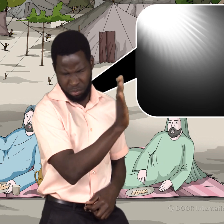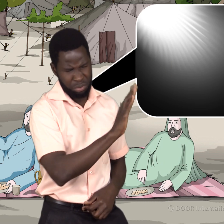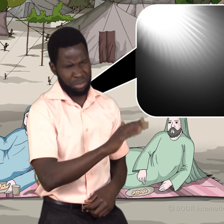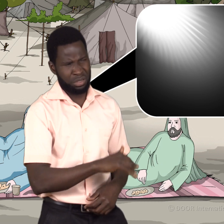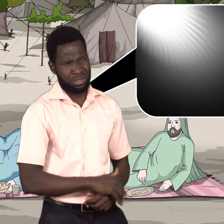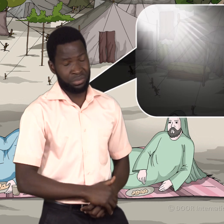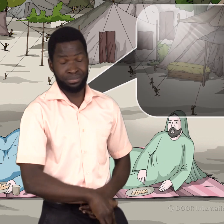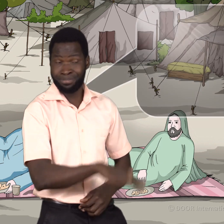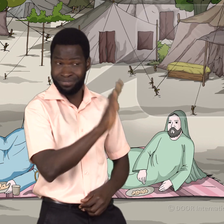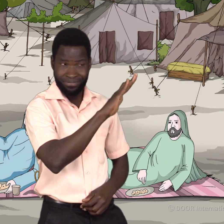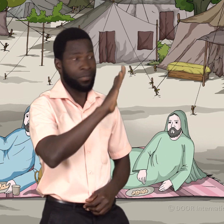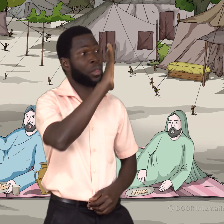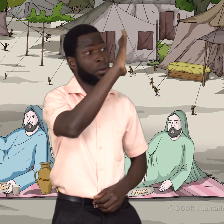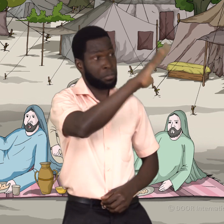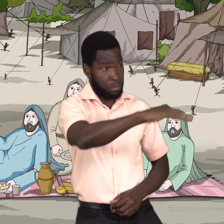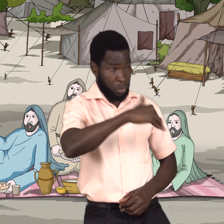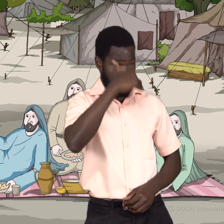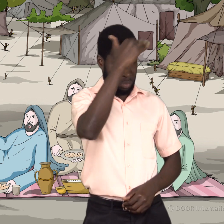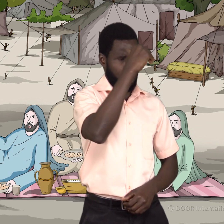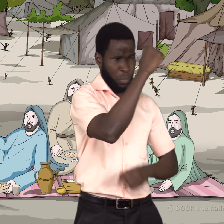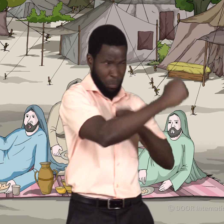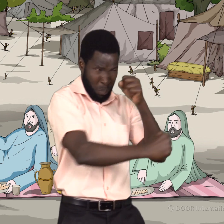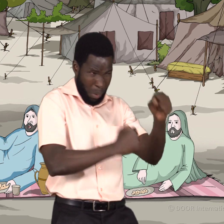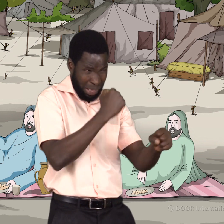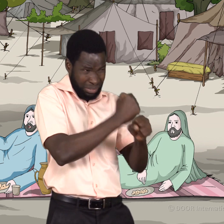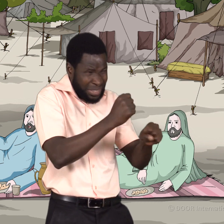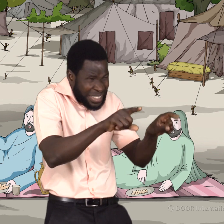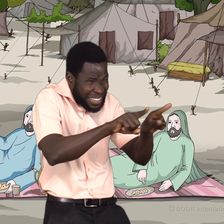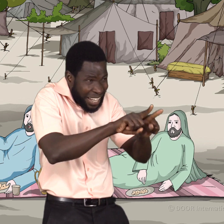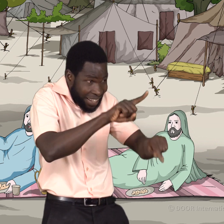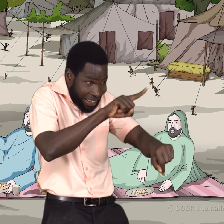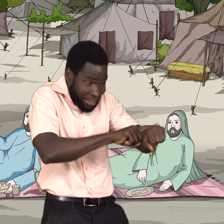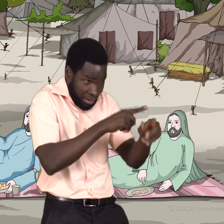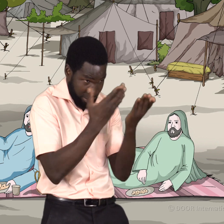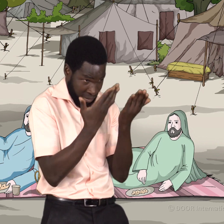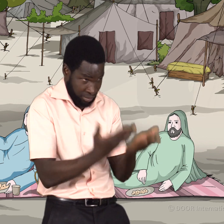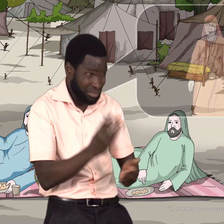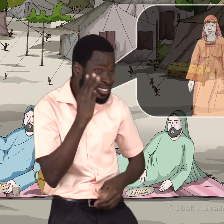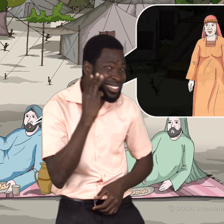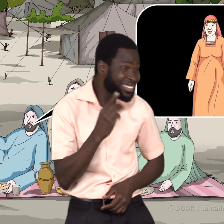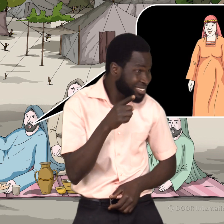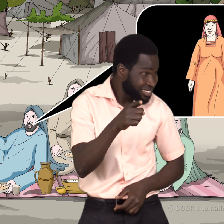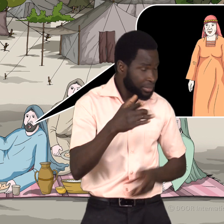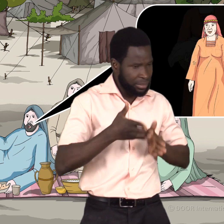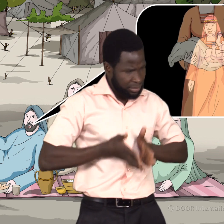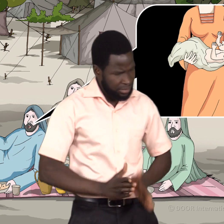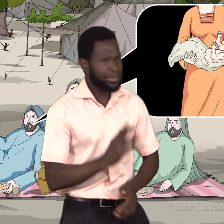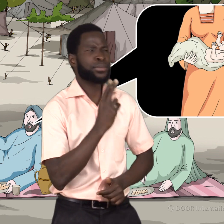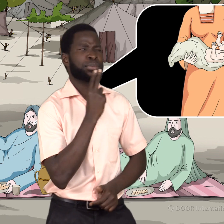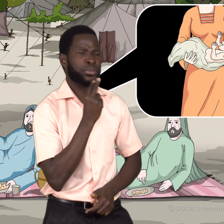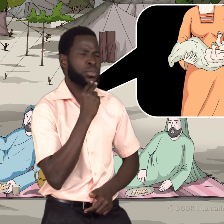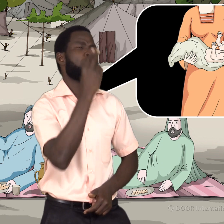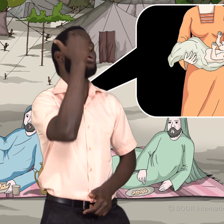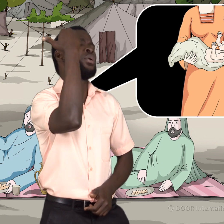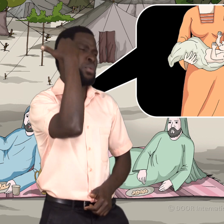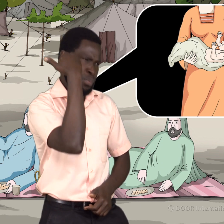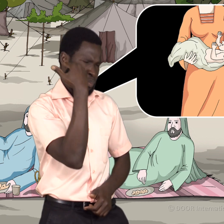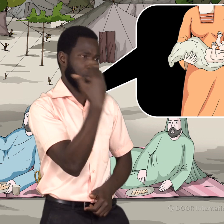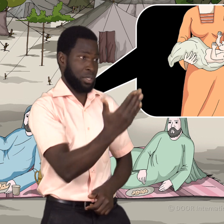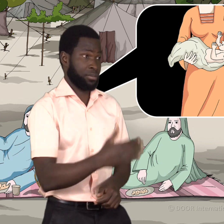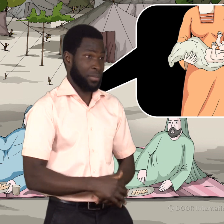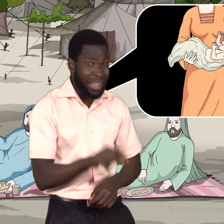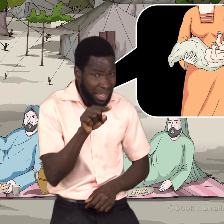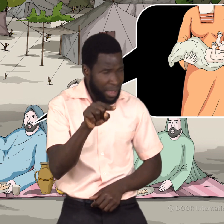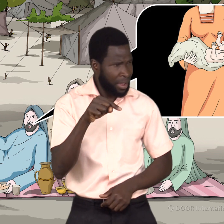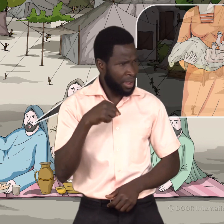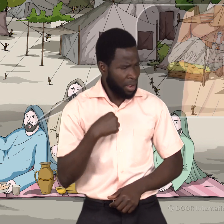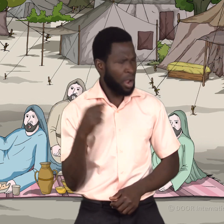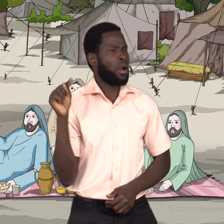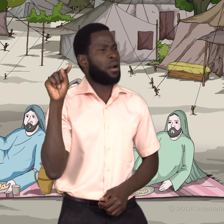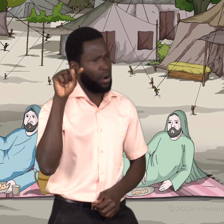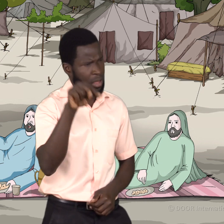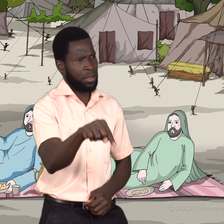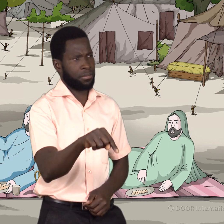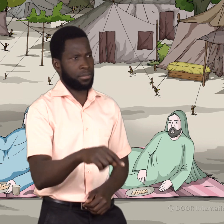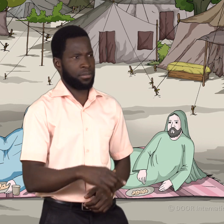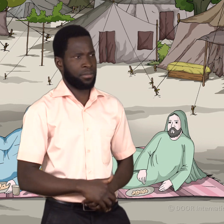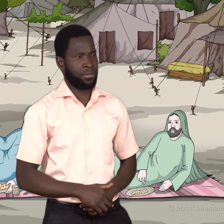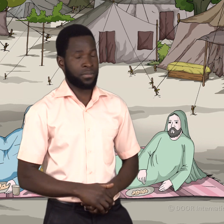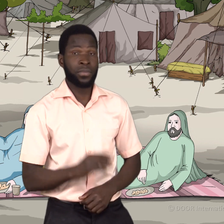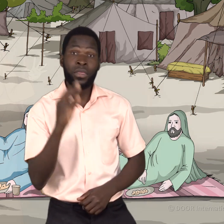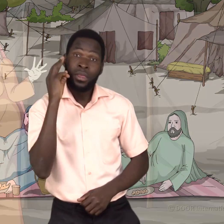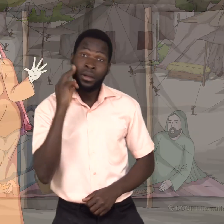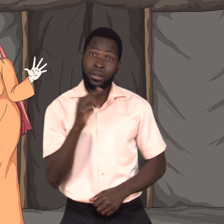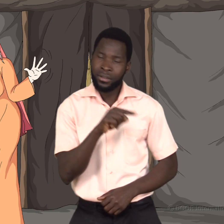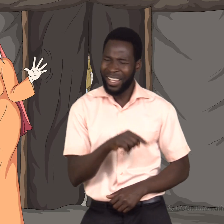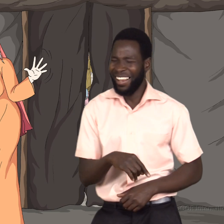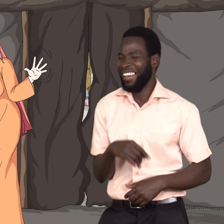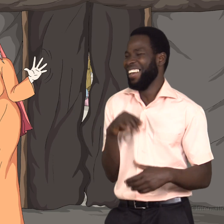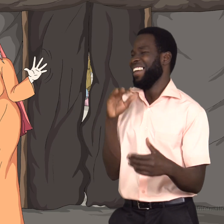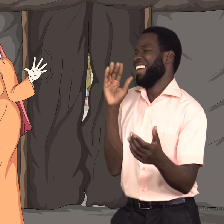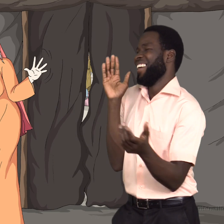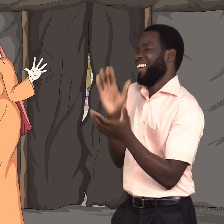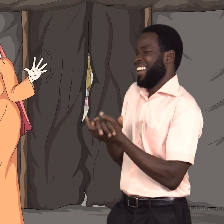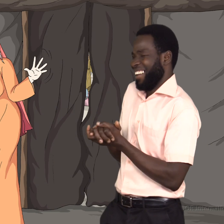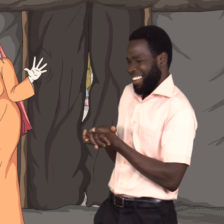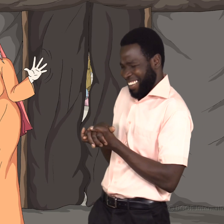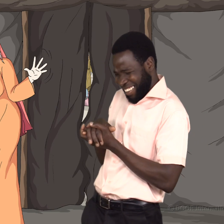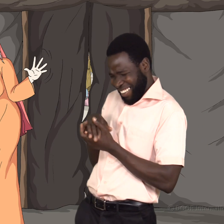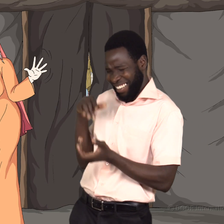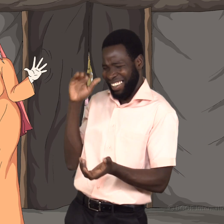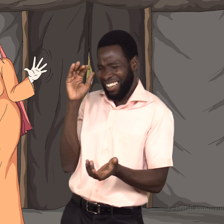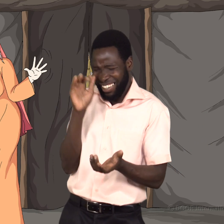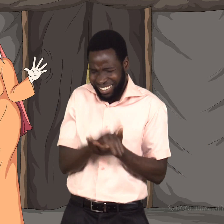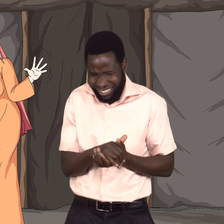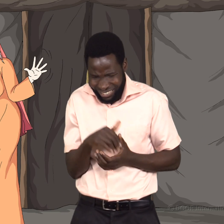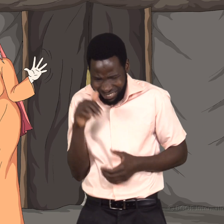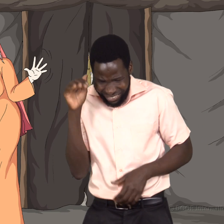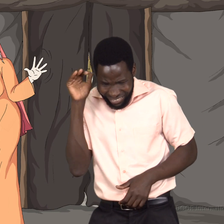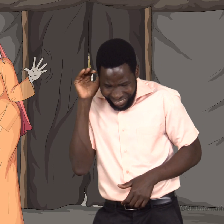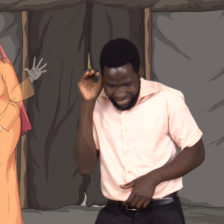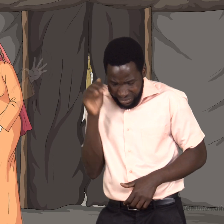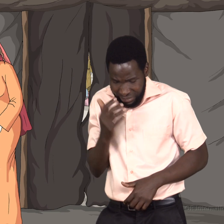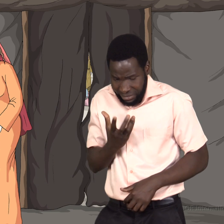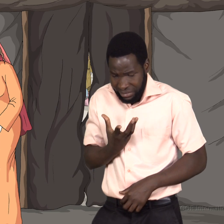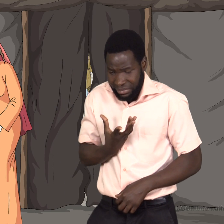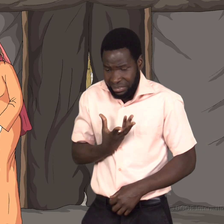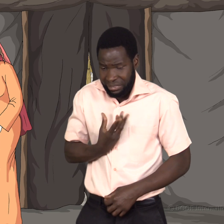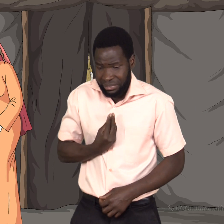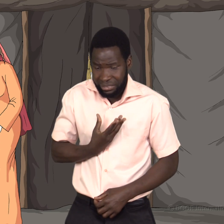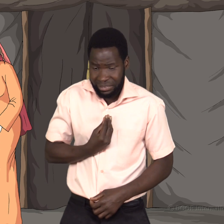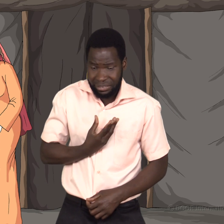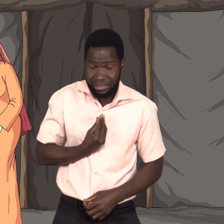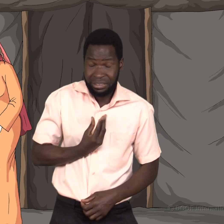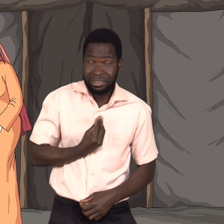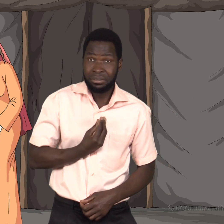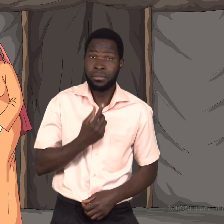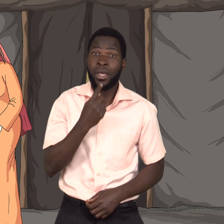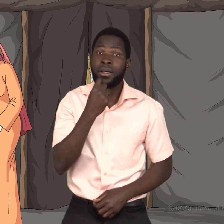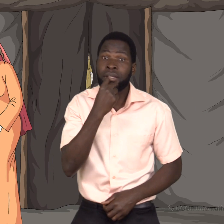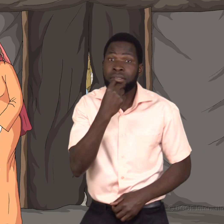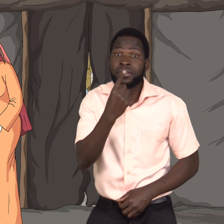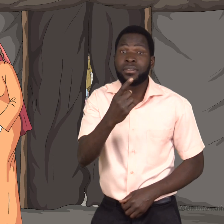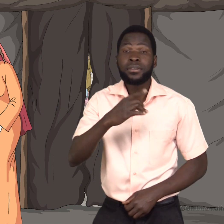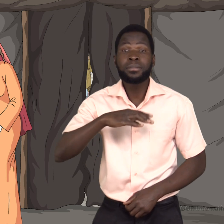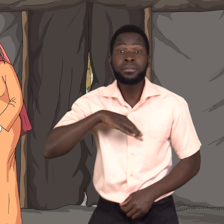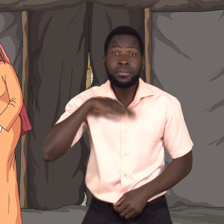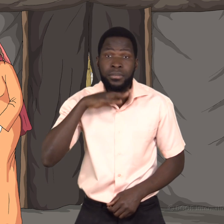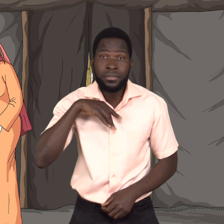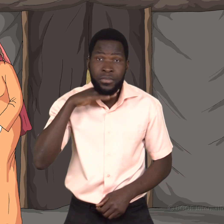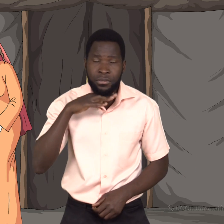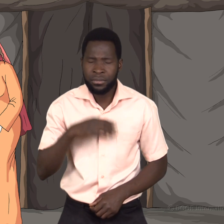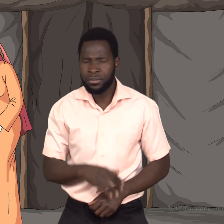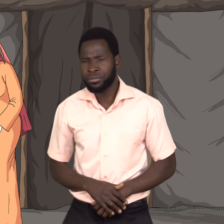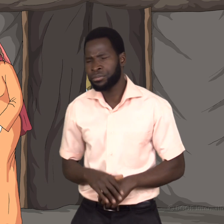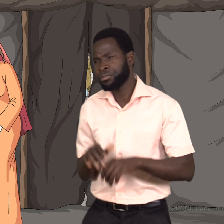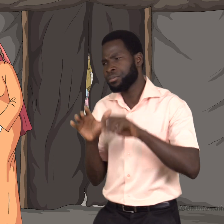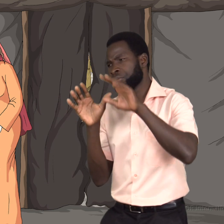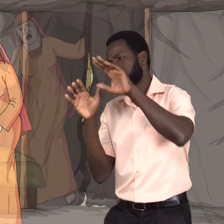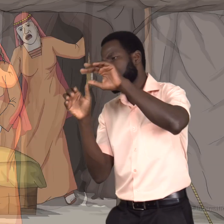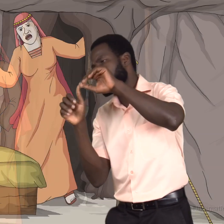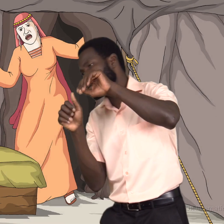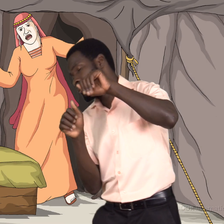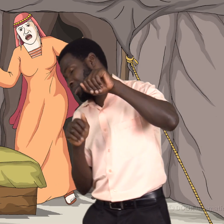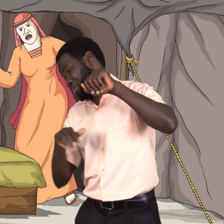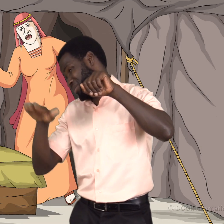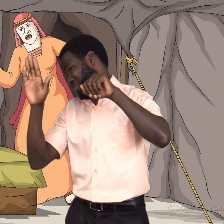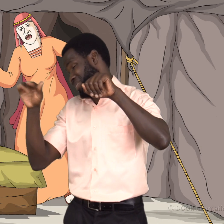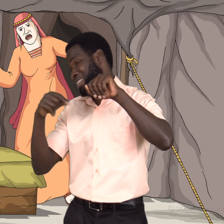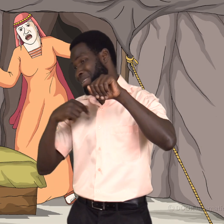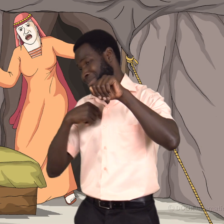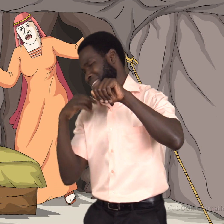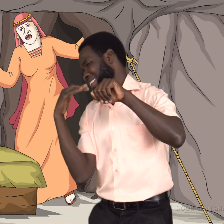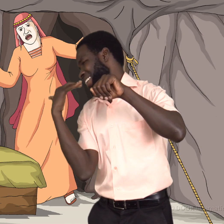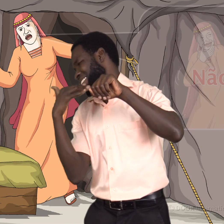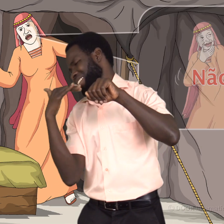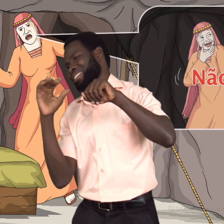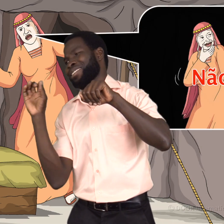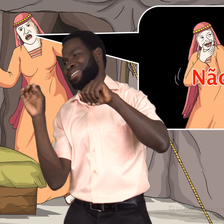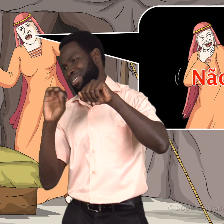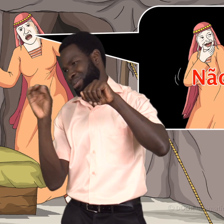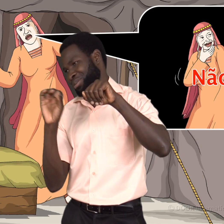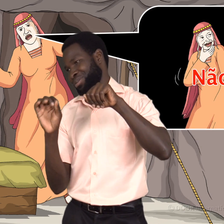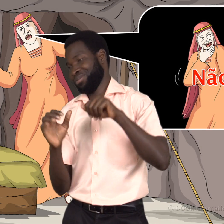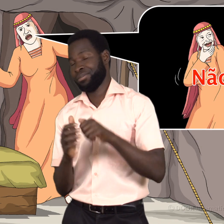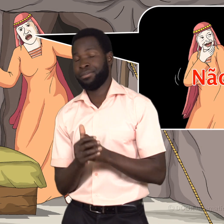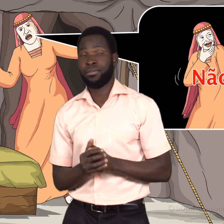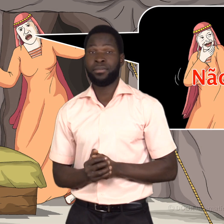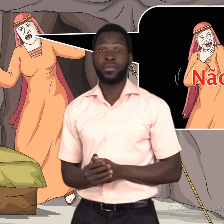At the appointed time I will return to you—in about a year—and Sarah will have a son.” But Sarah was afraid, so she denied it and said, “I did not laugh.”